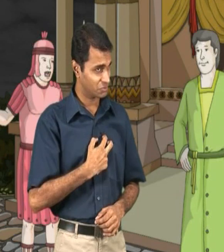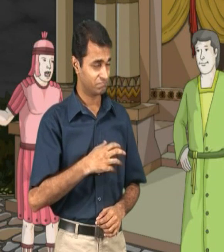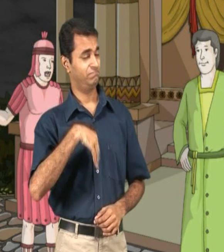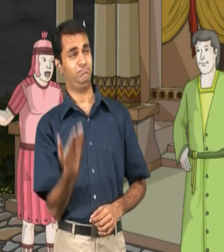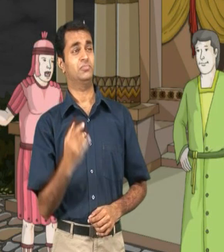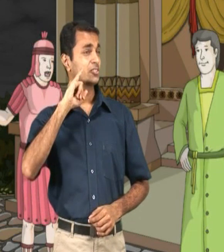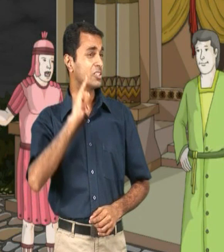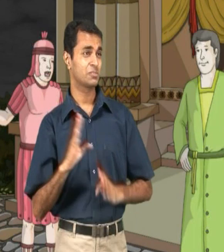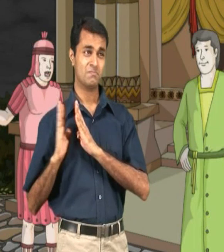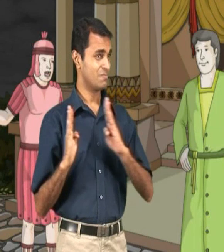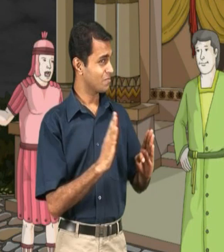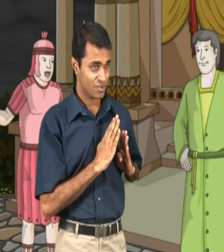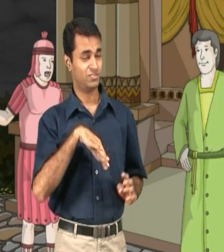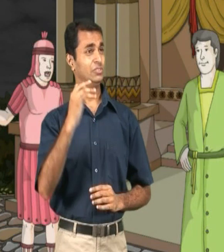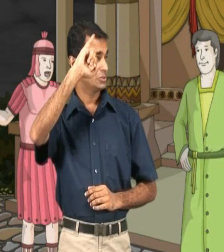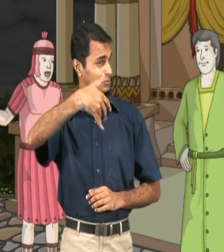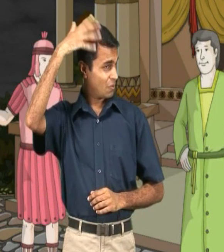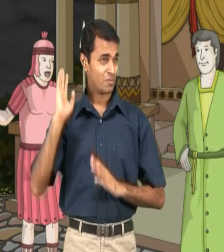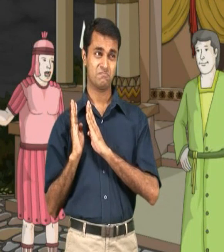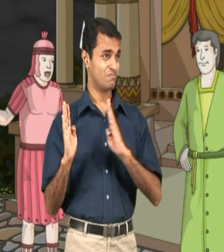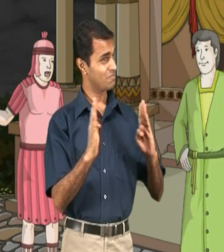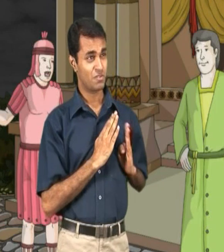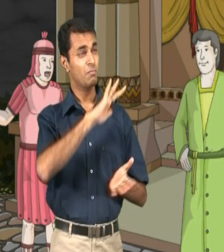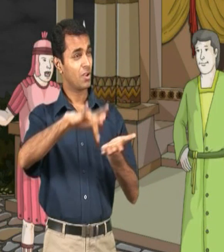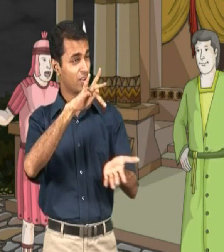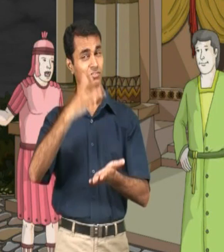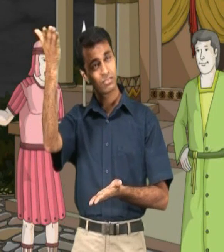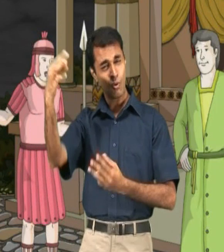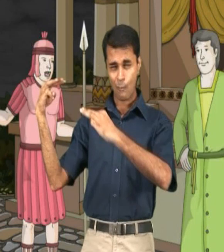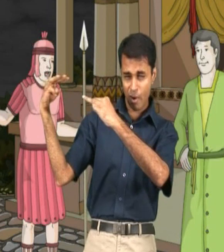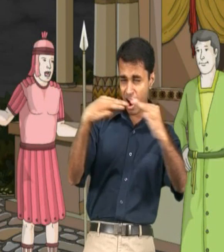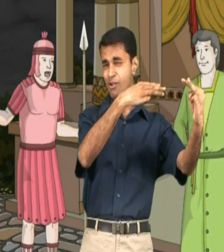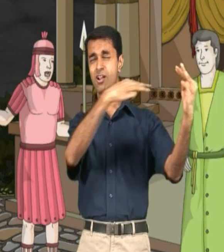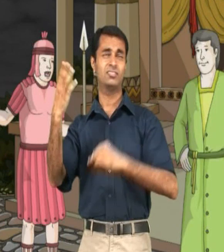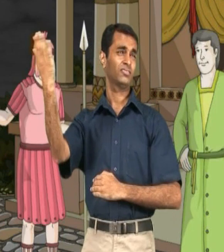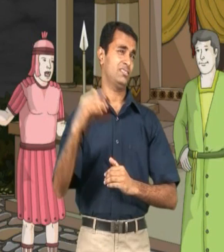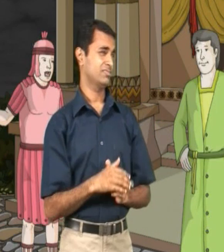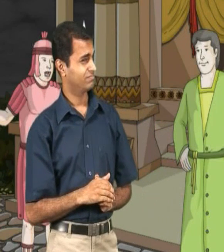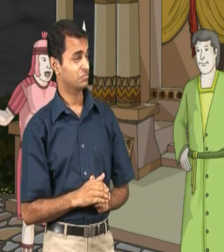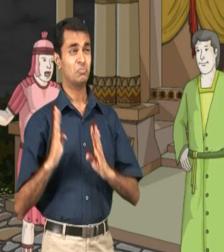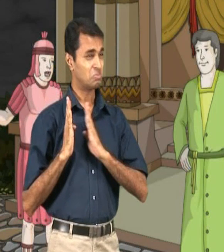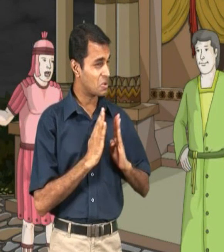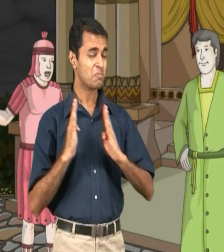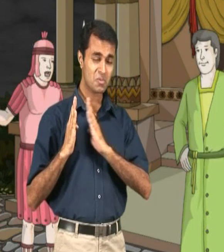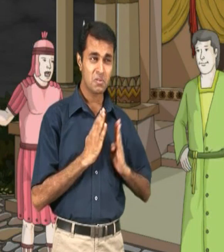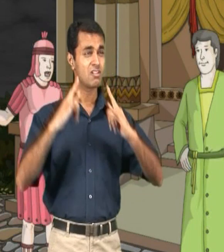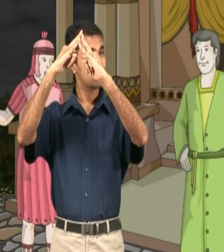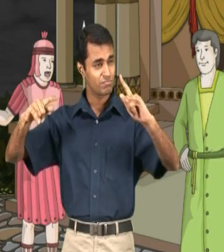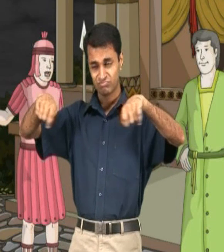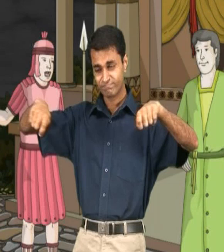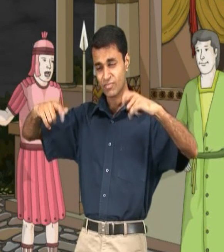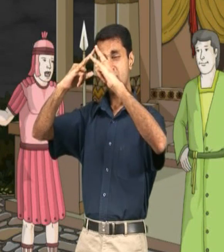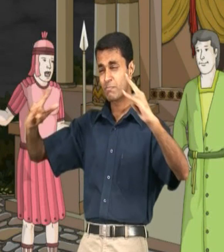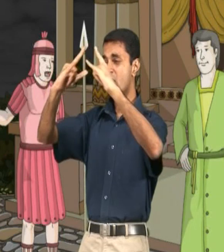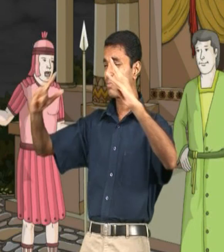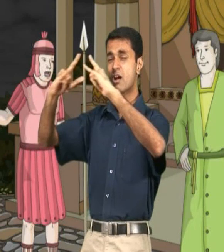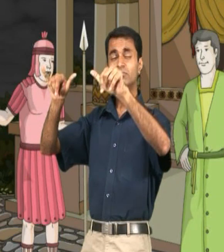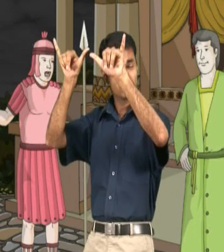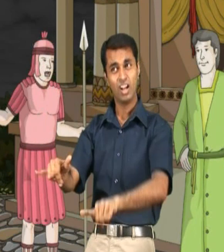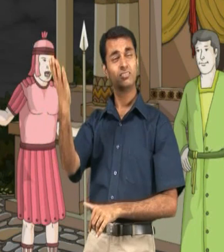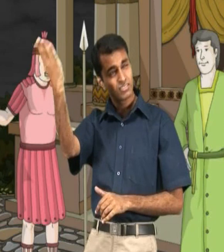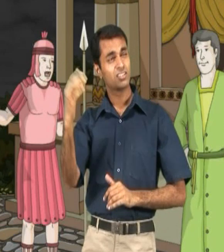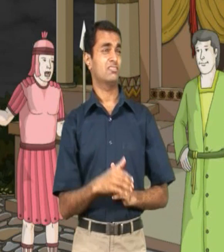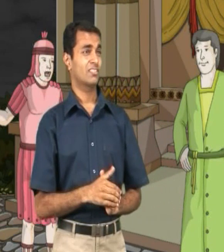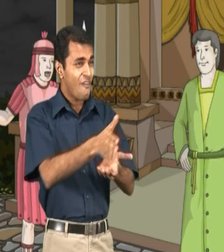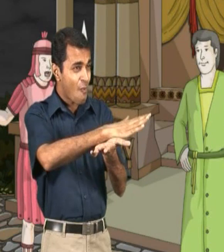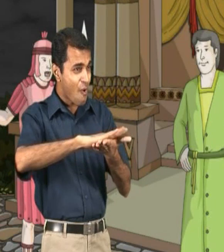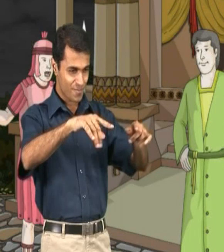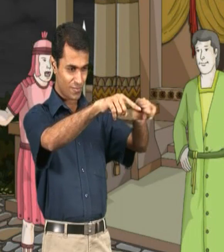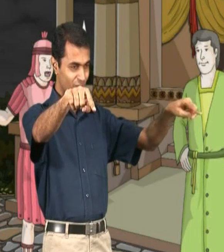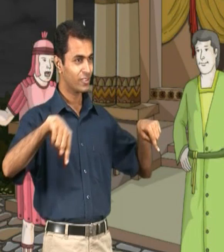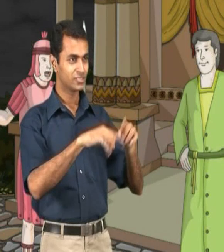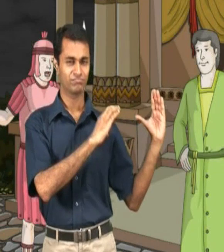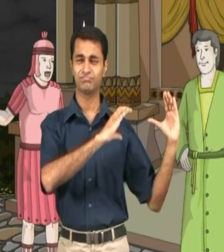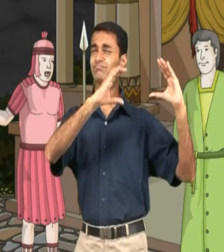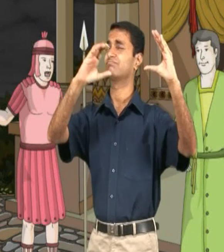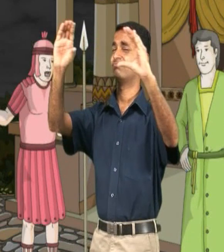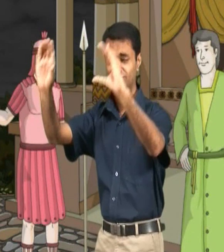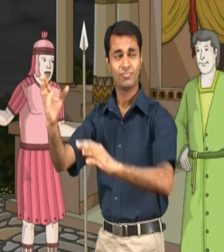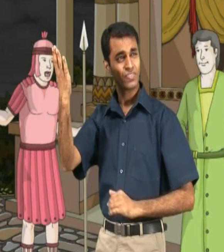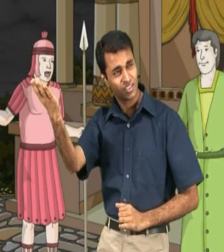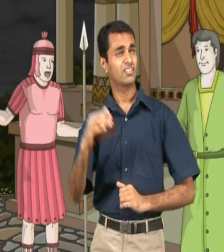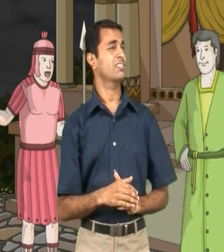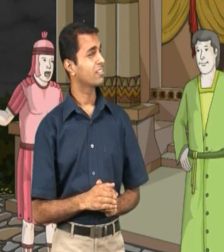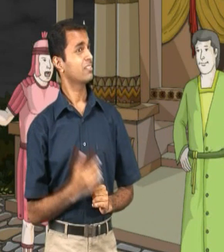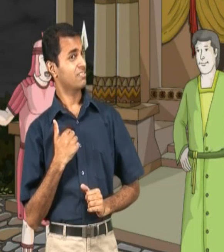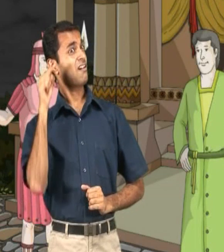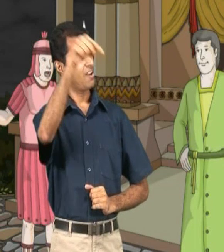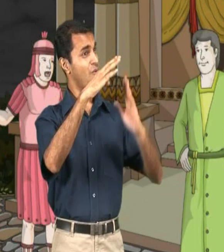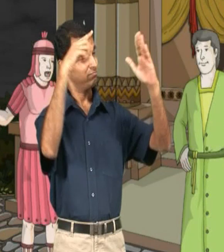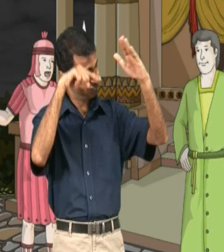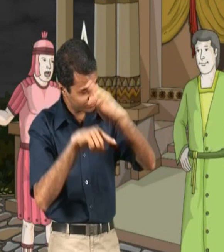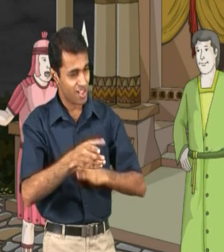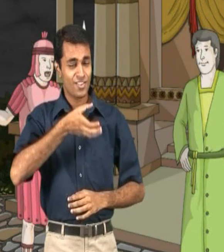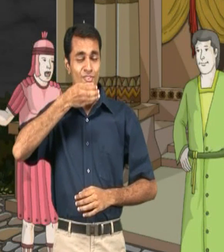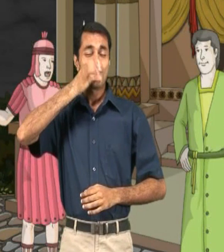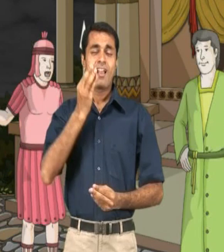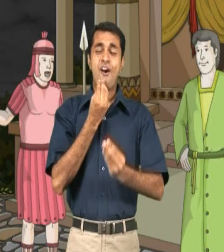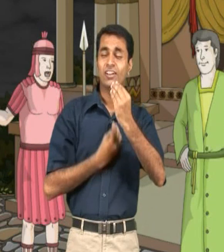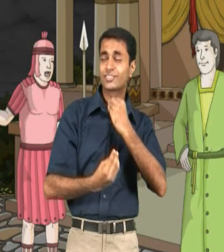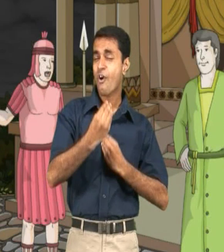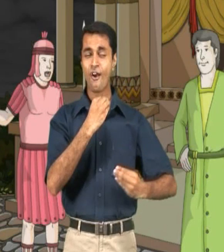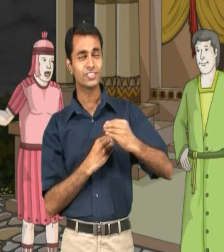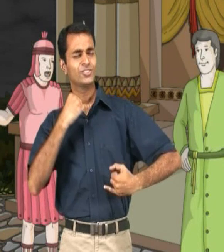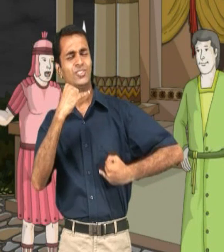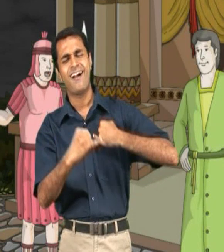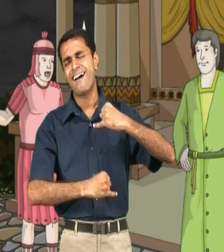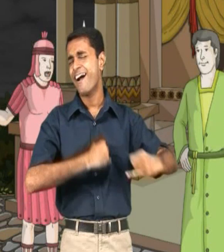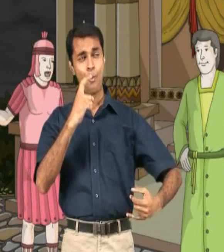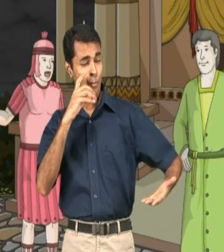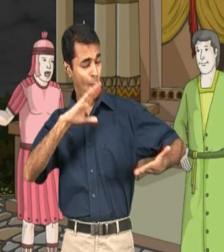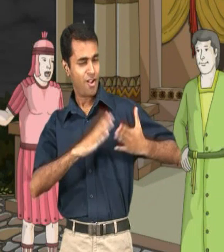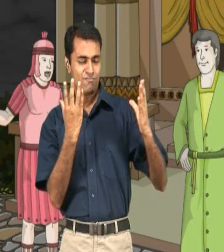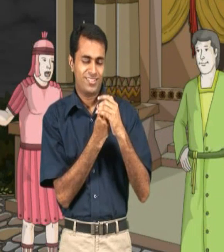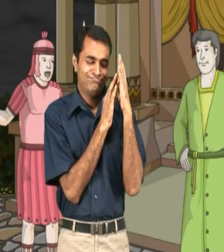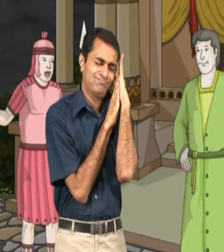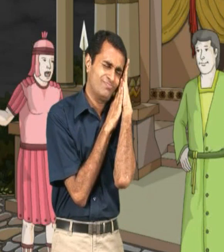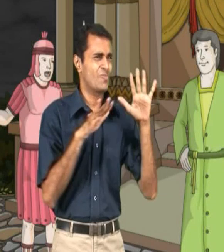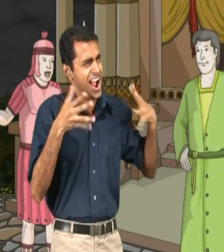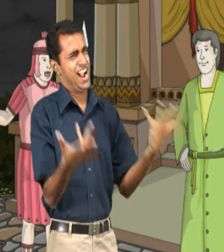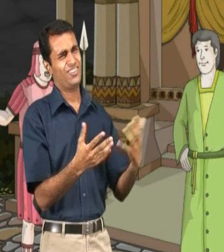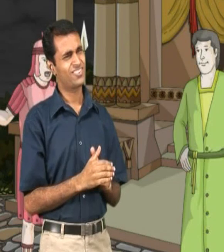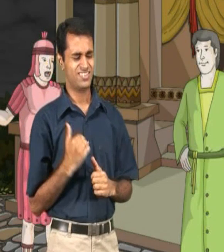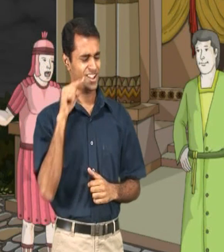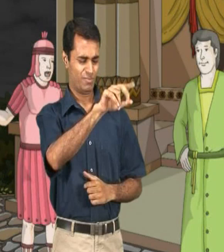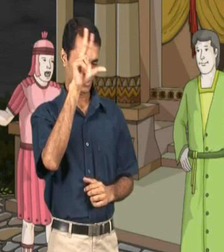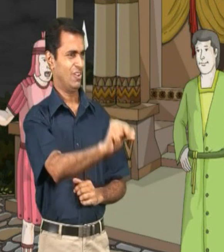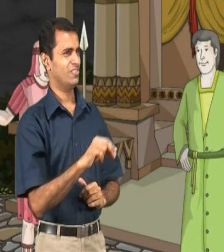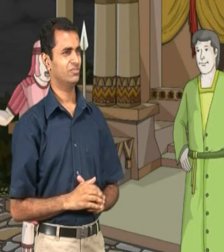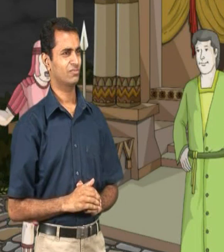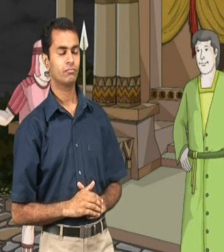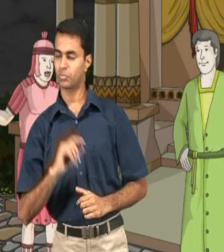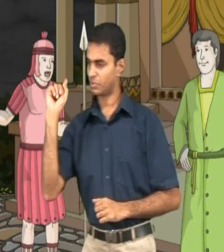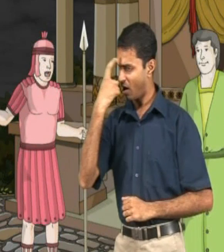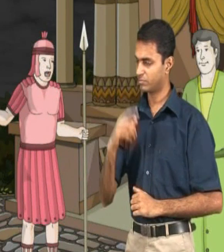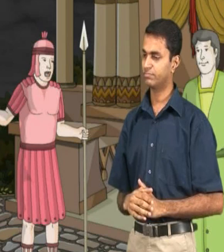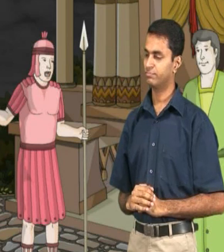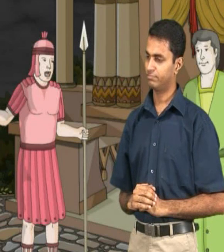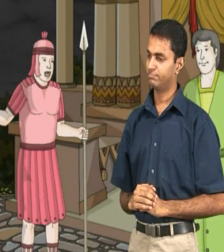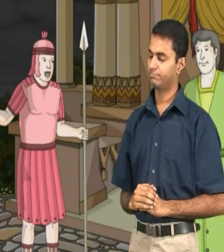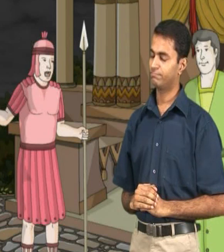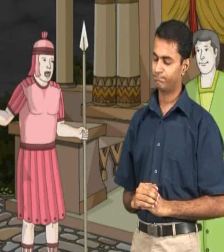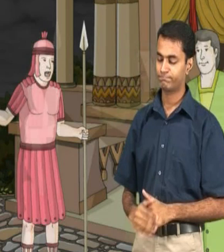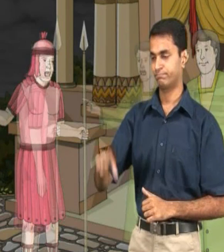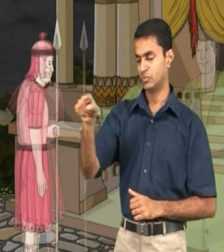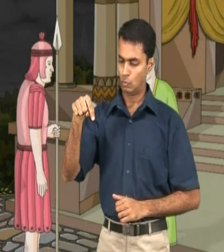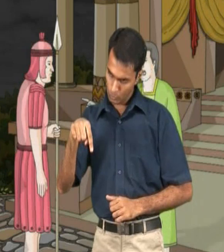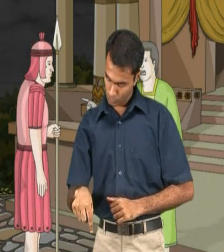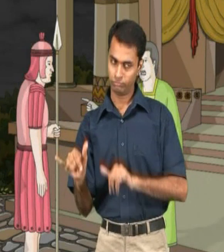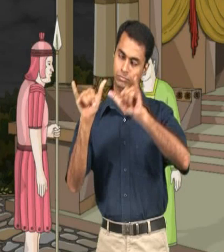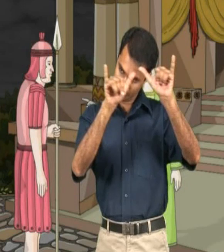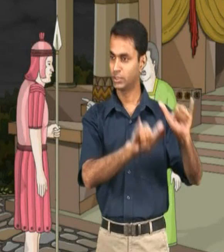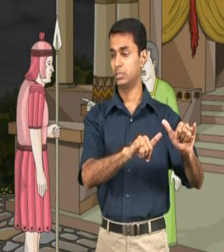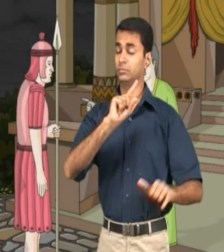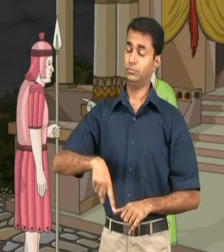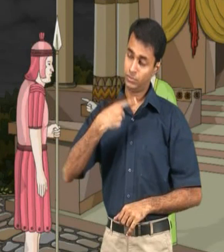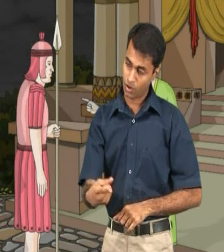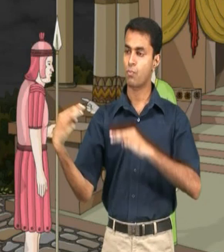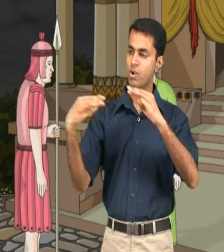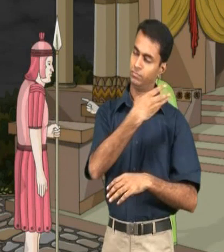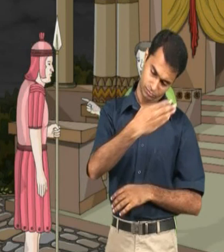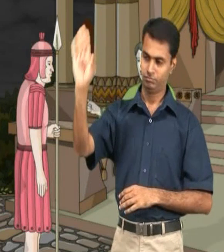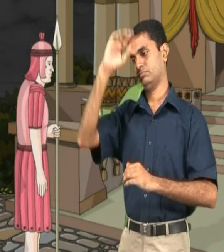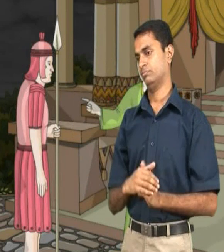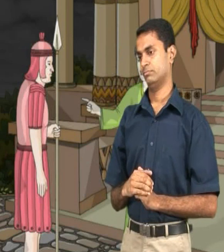Uriah answered, “The ark and Israel and Judah are dwelling in tents, and my master Joab and his soldiers are camped in the open field.